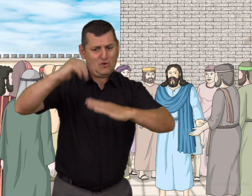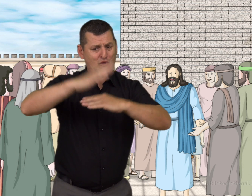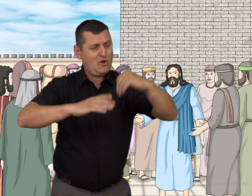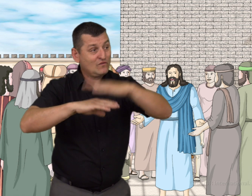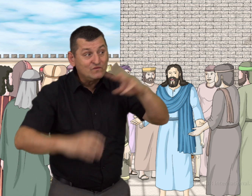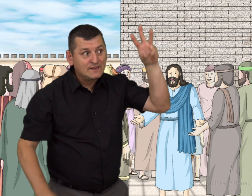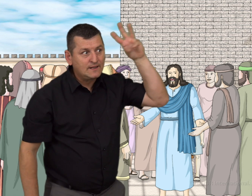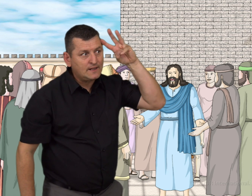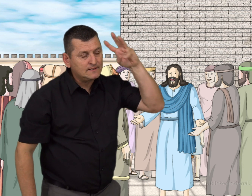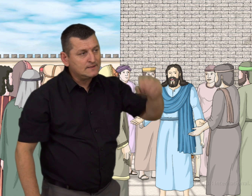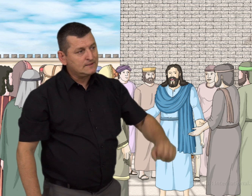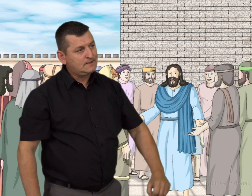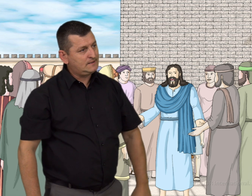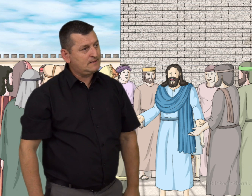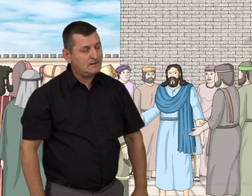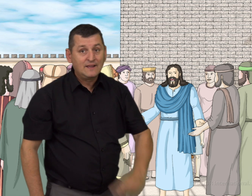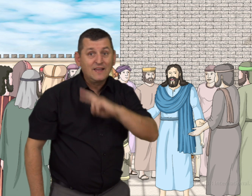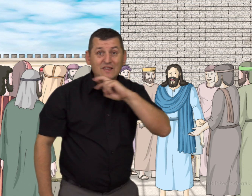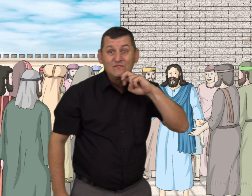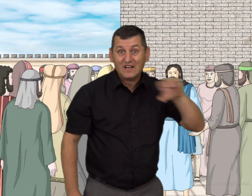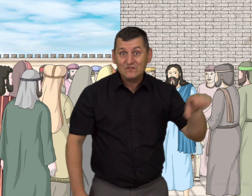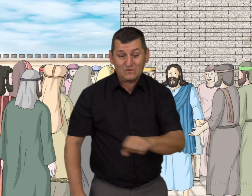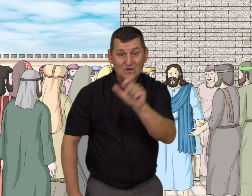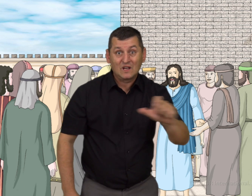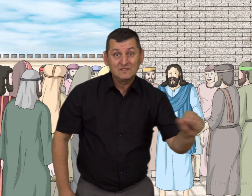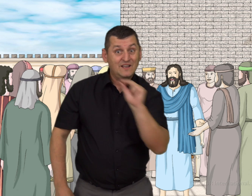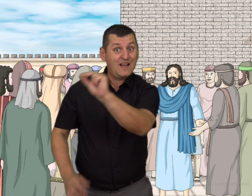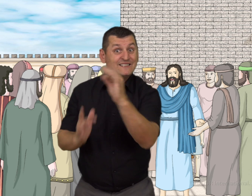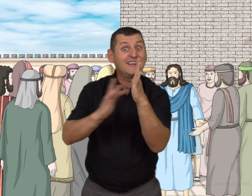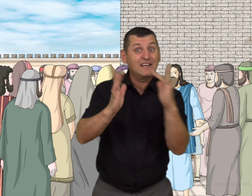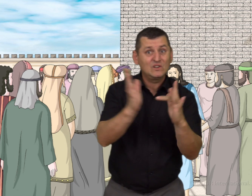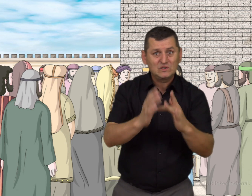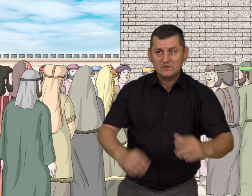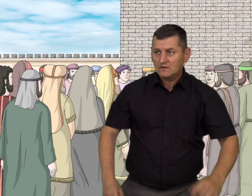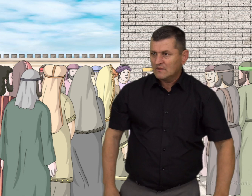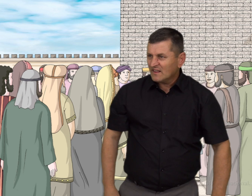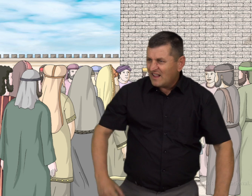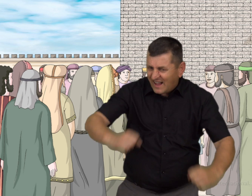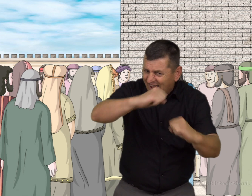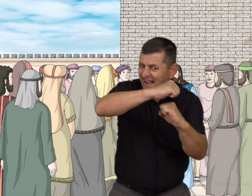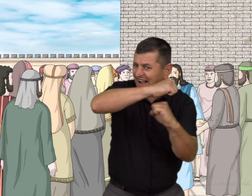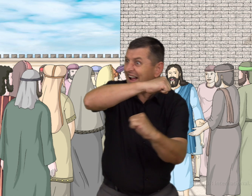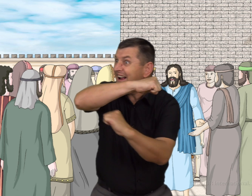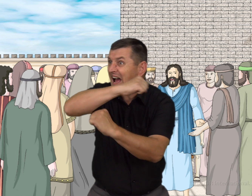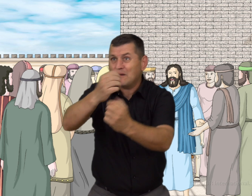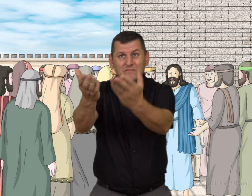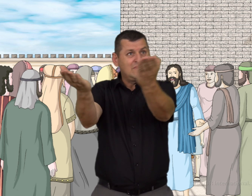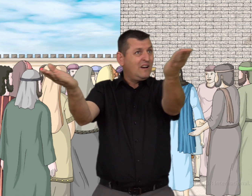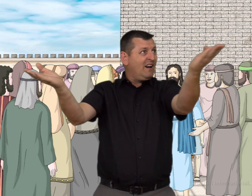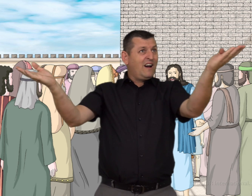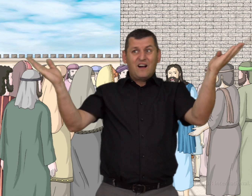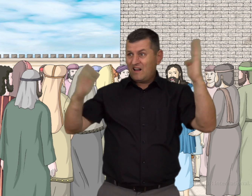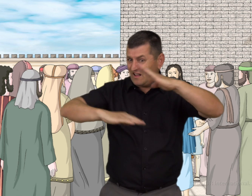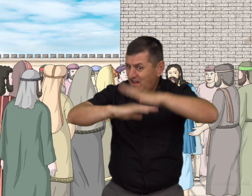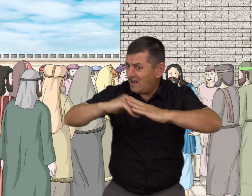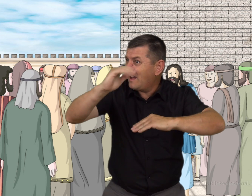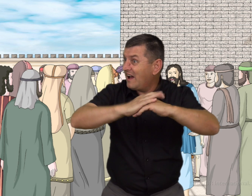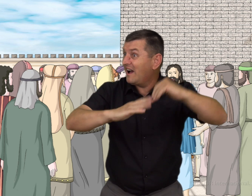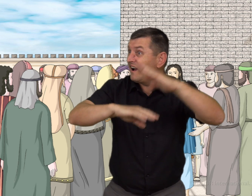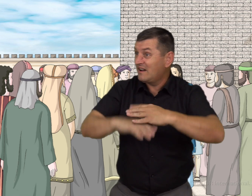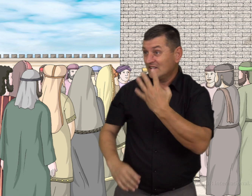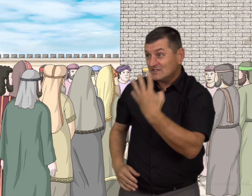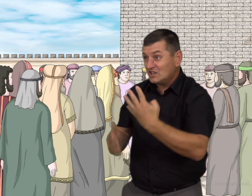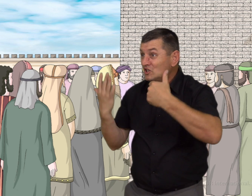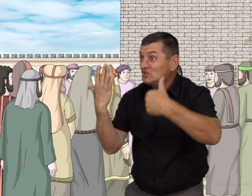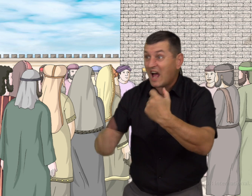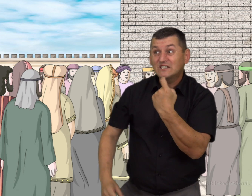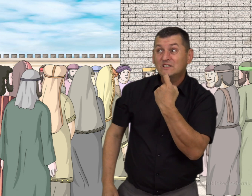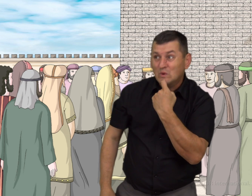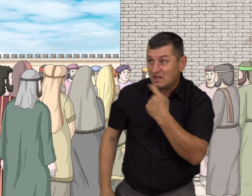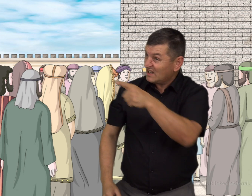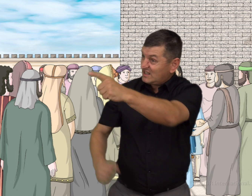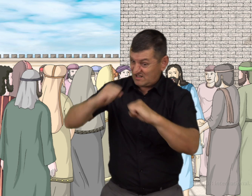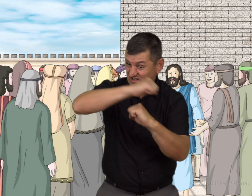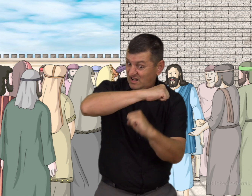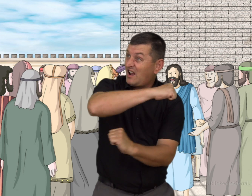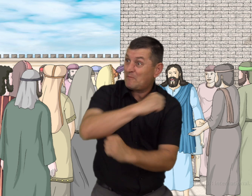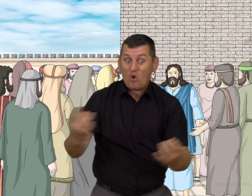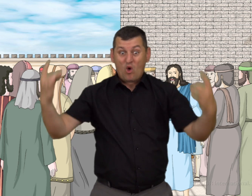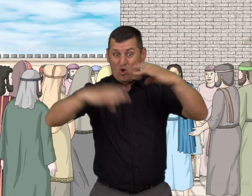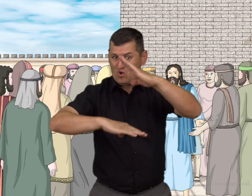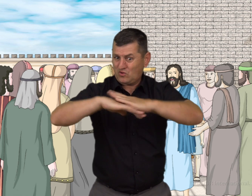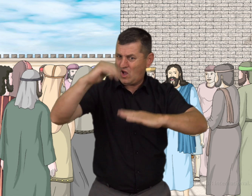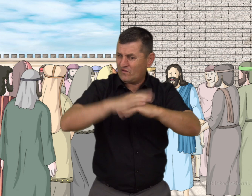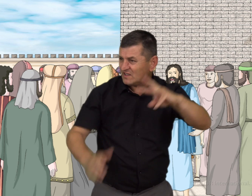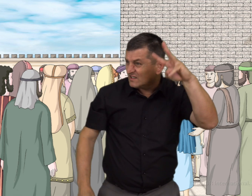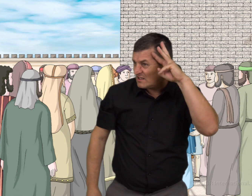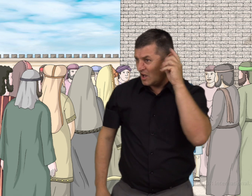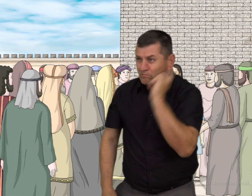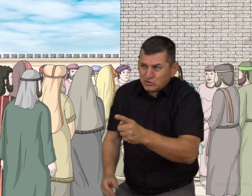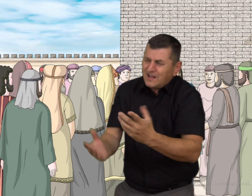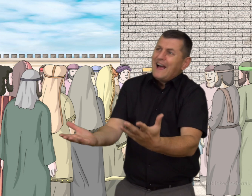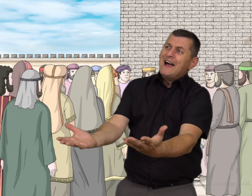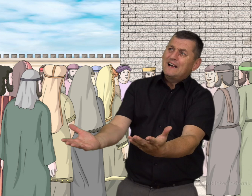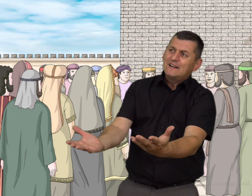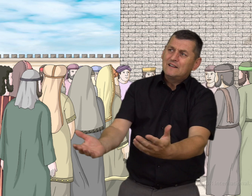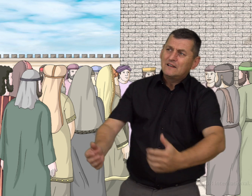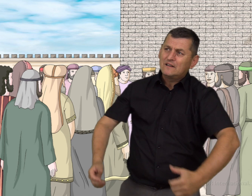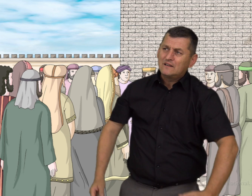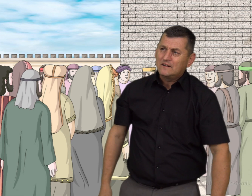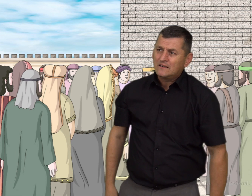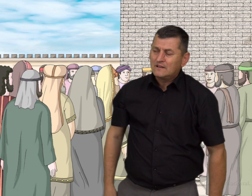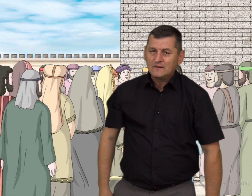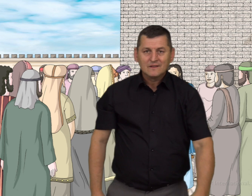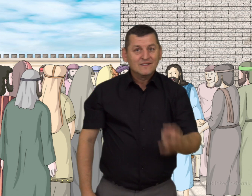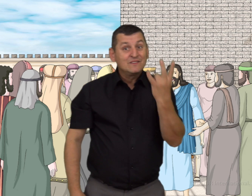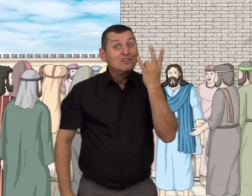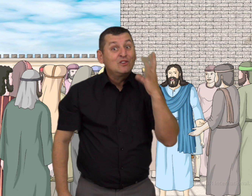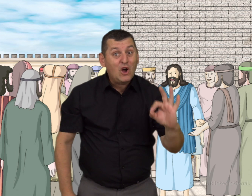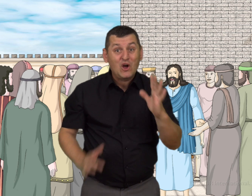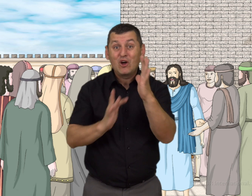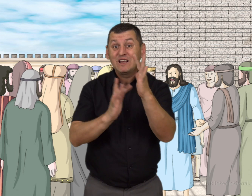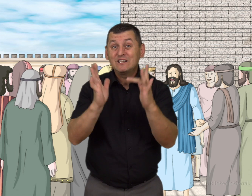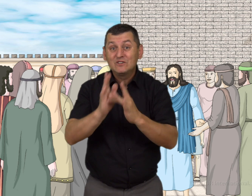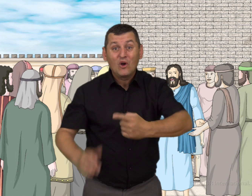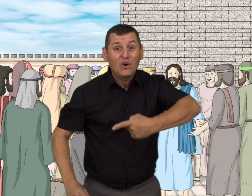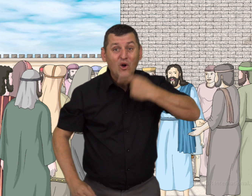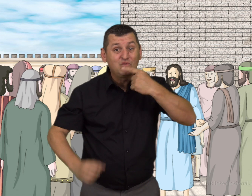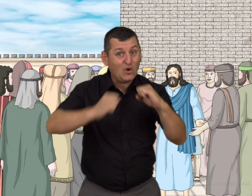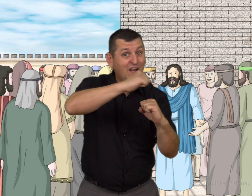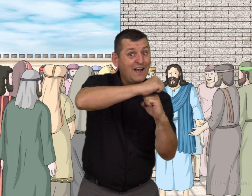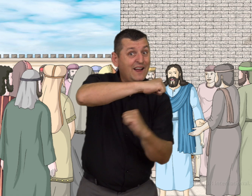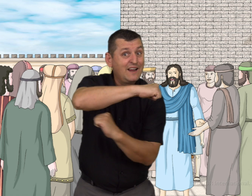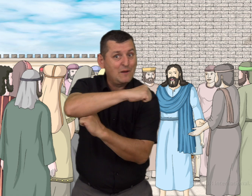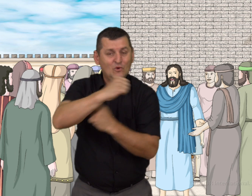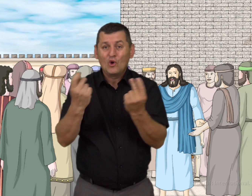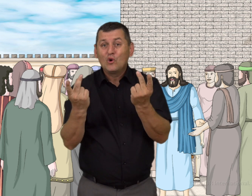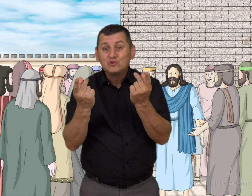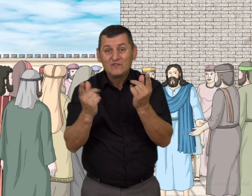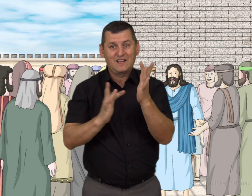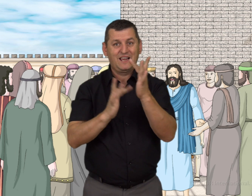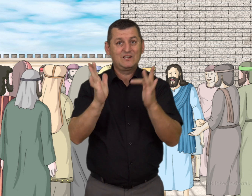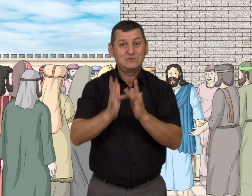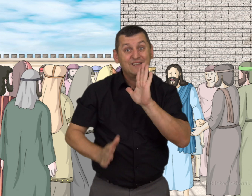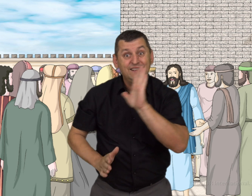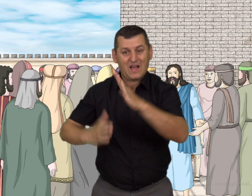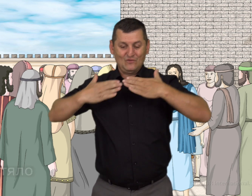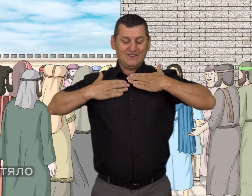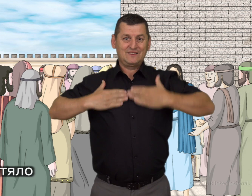“This temple took forty-six years to build,” the Jews replied, “and You are going to raise it up in three days?”